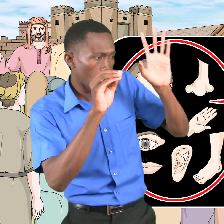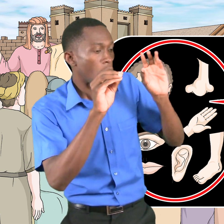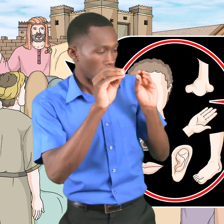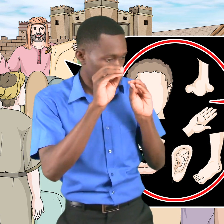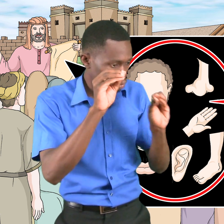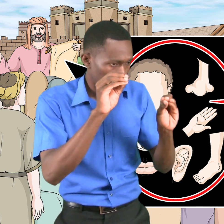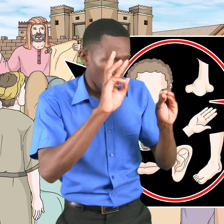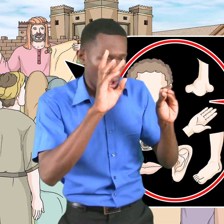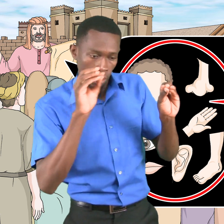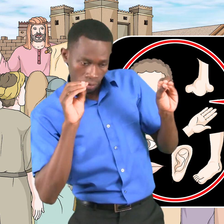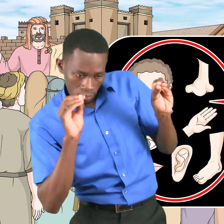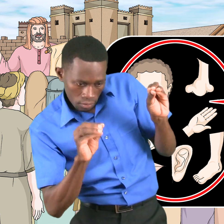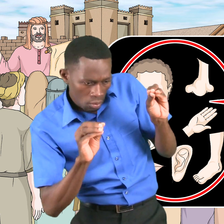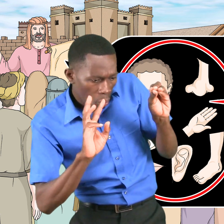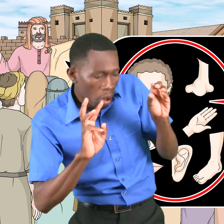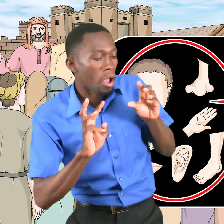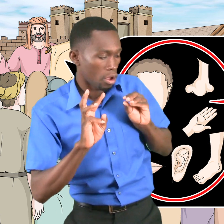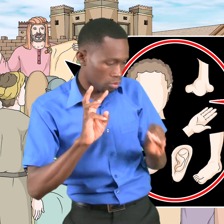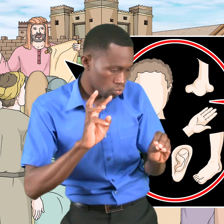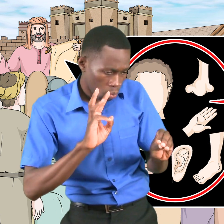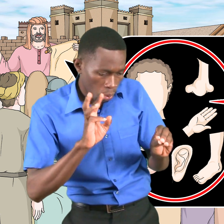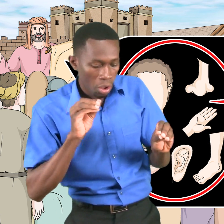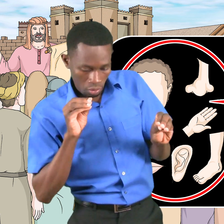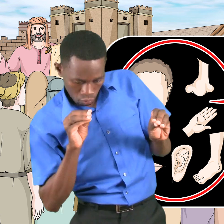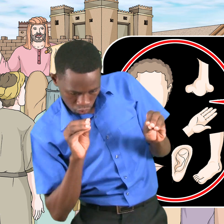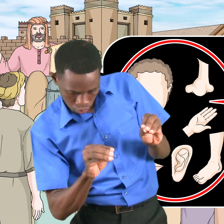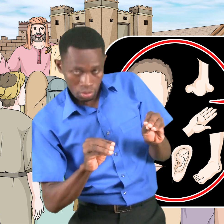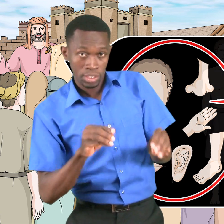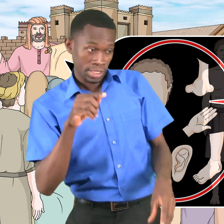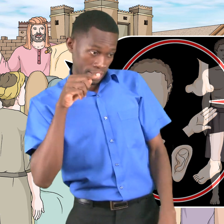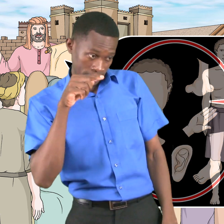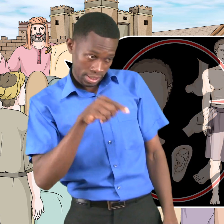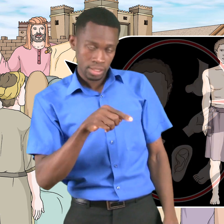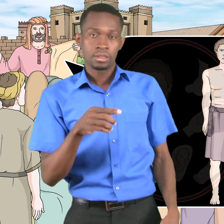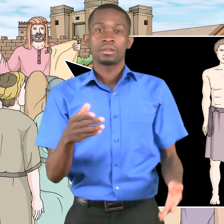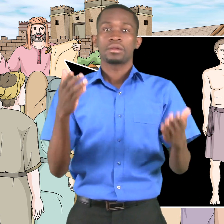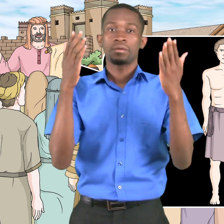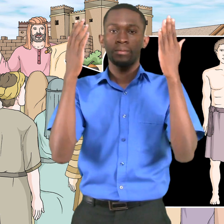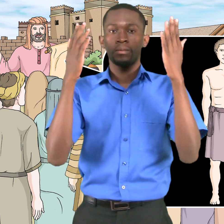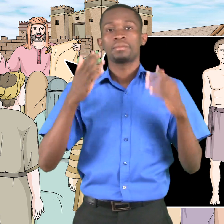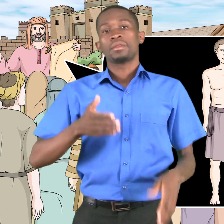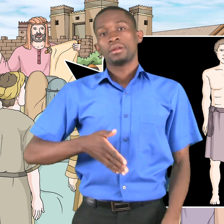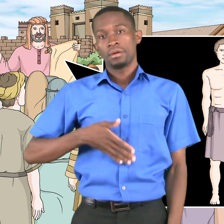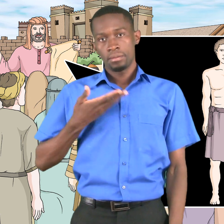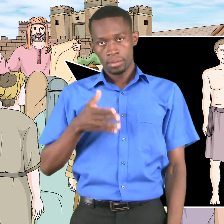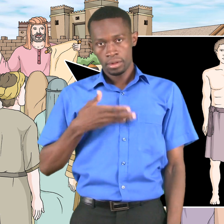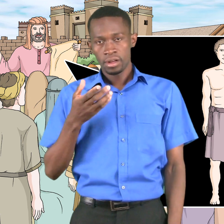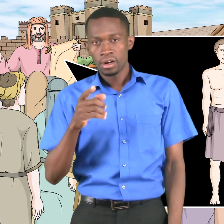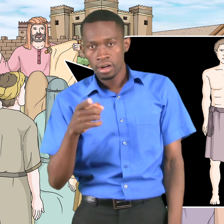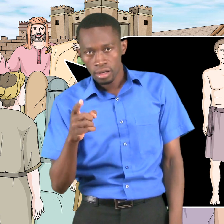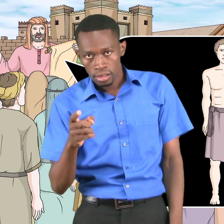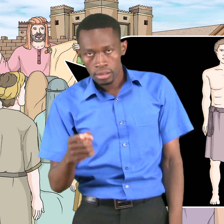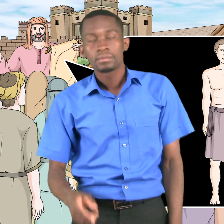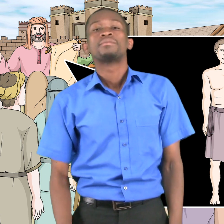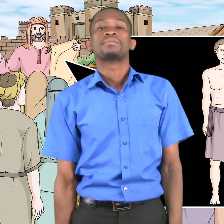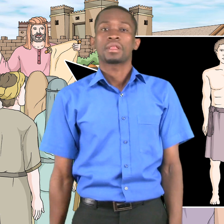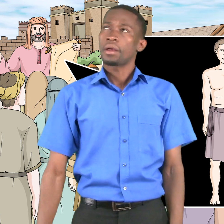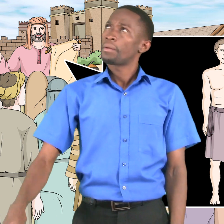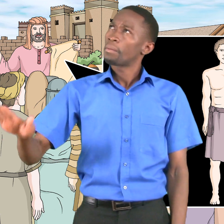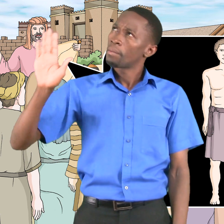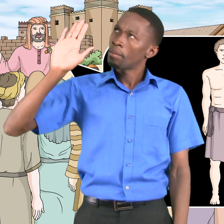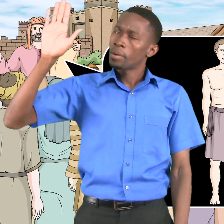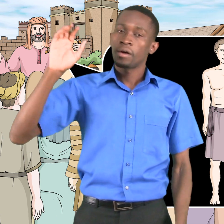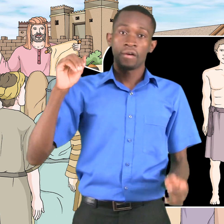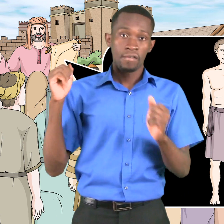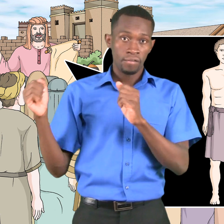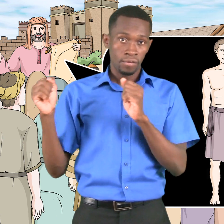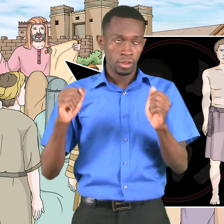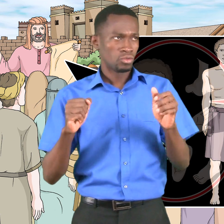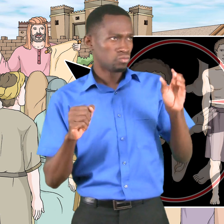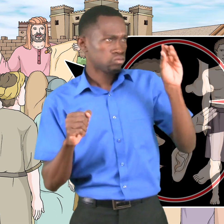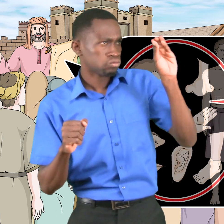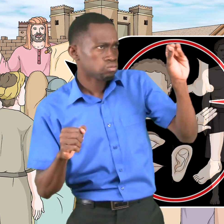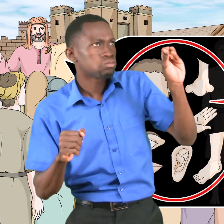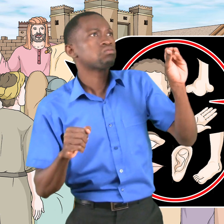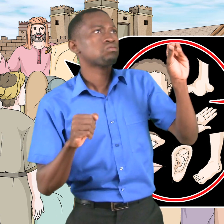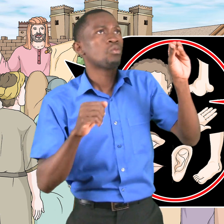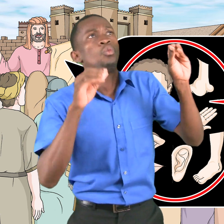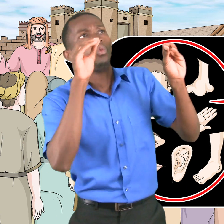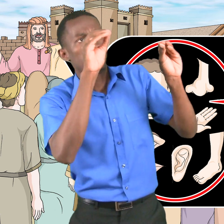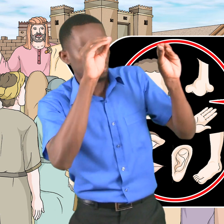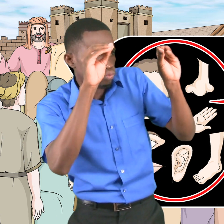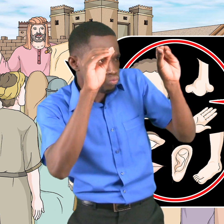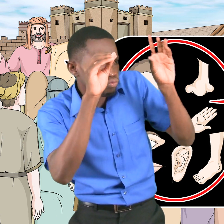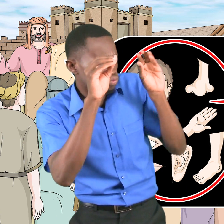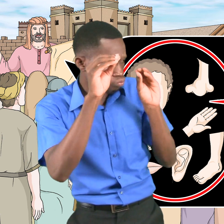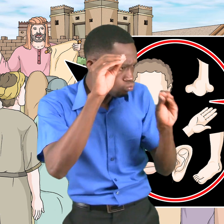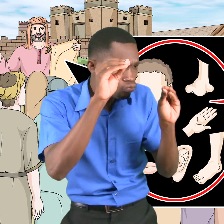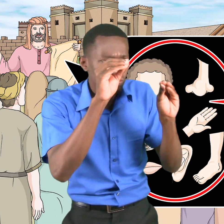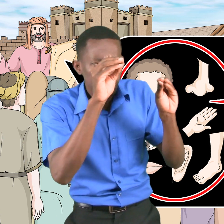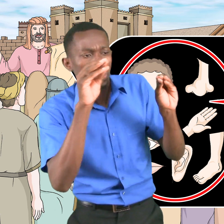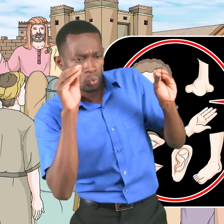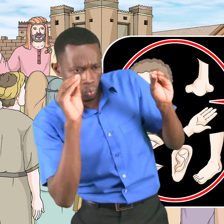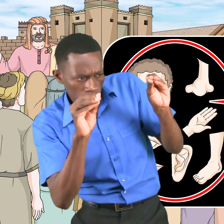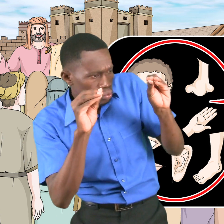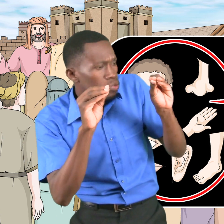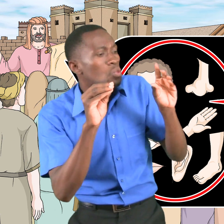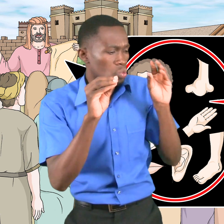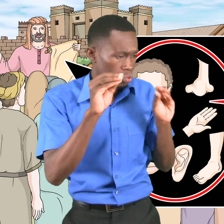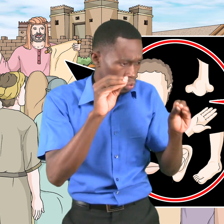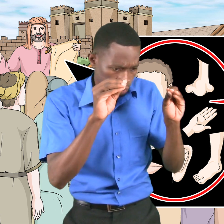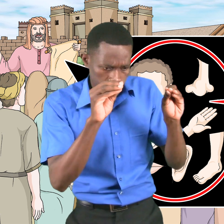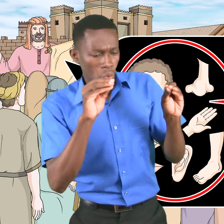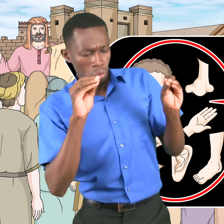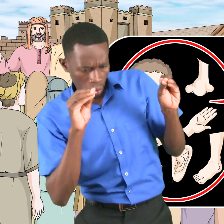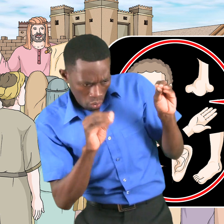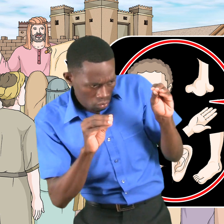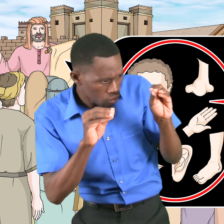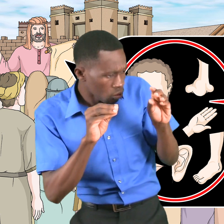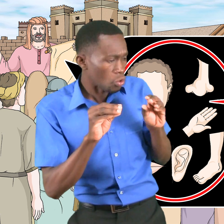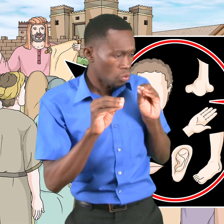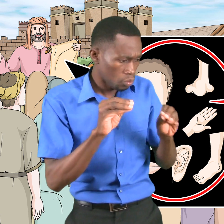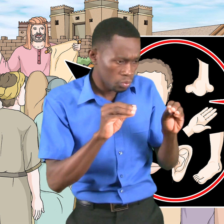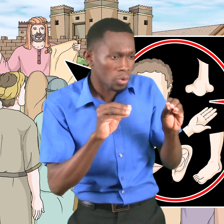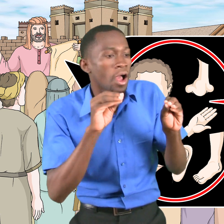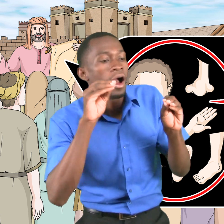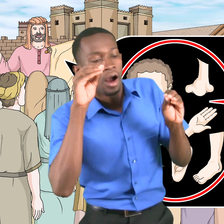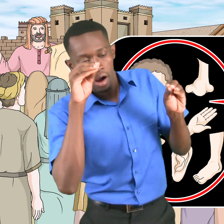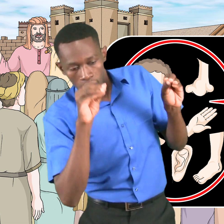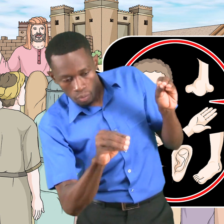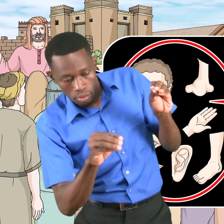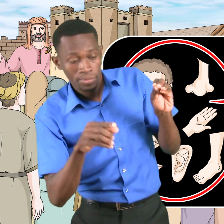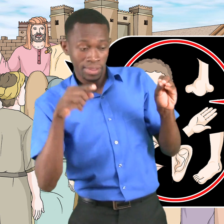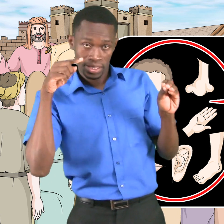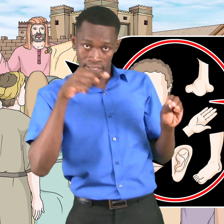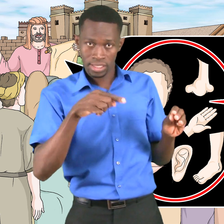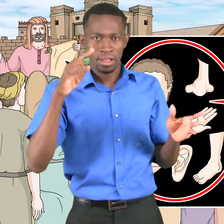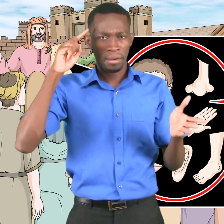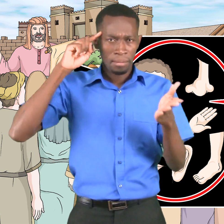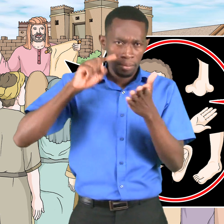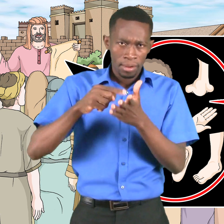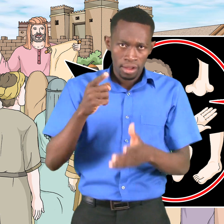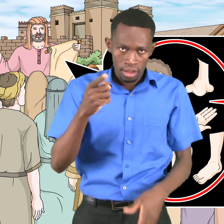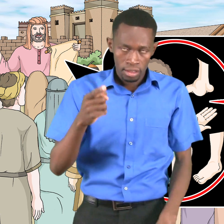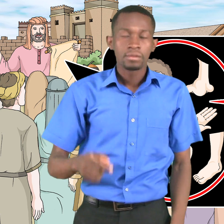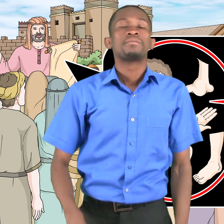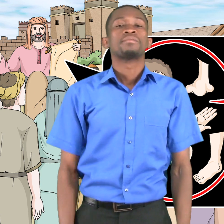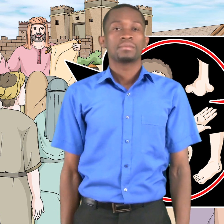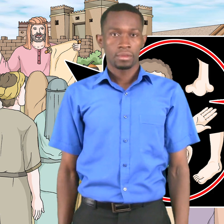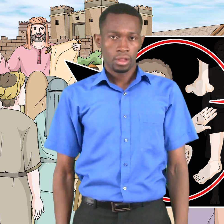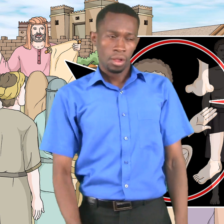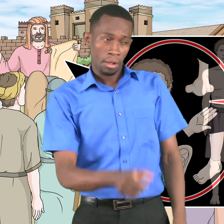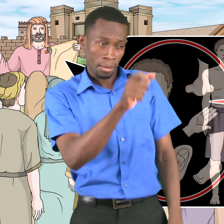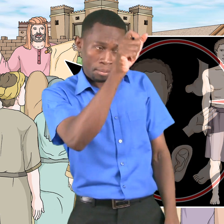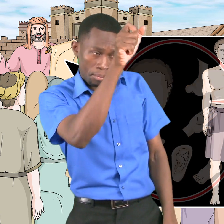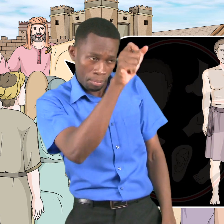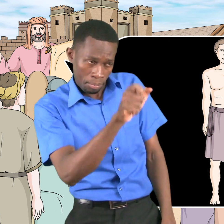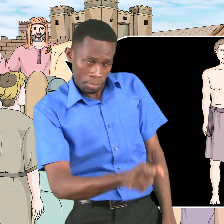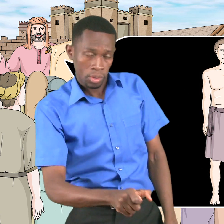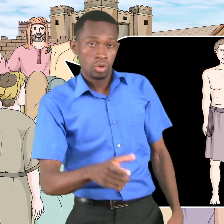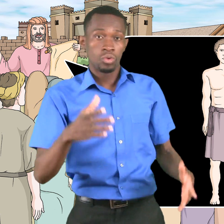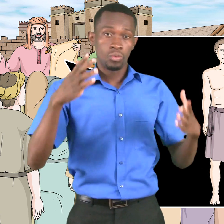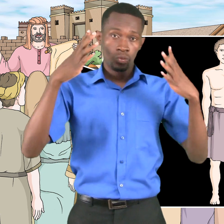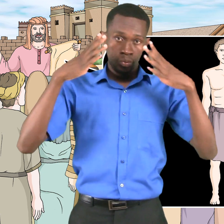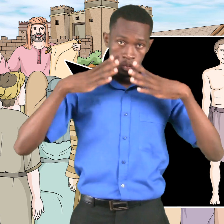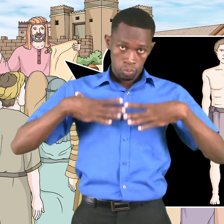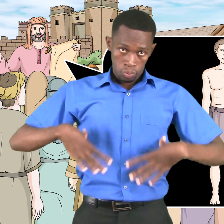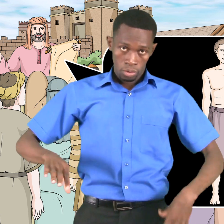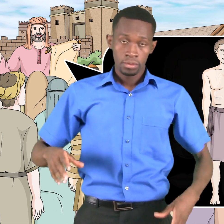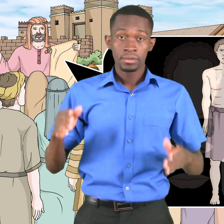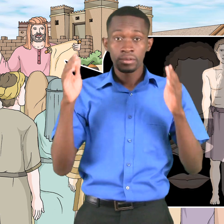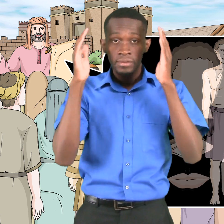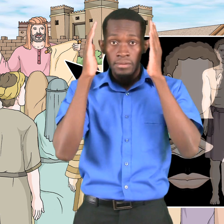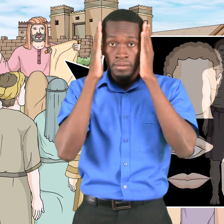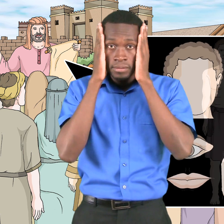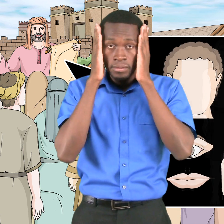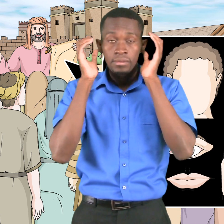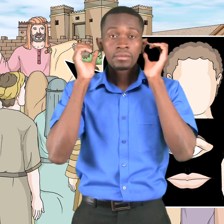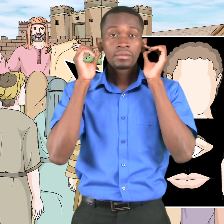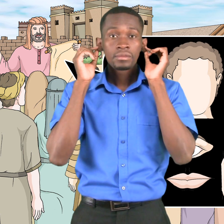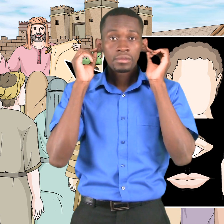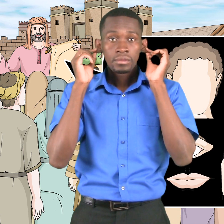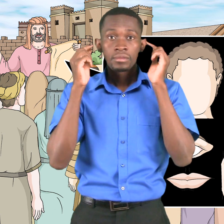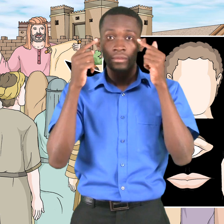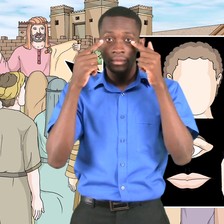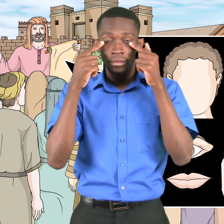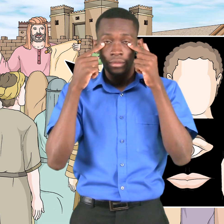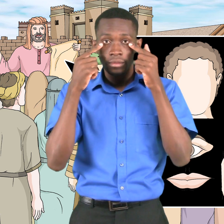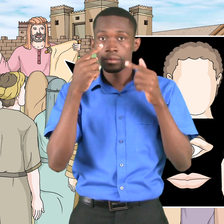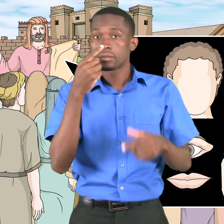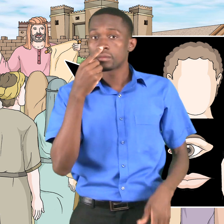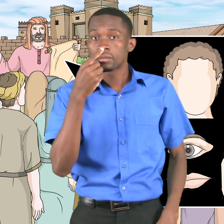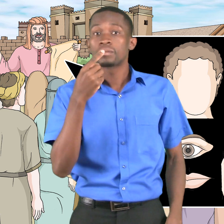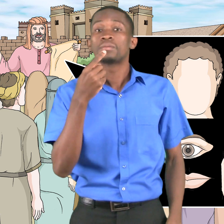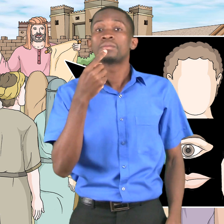If they were all one part, where would the body be?